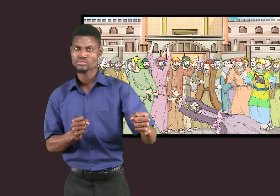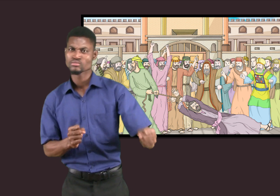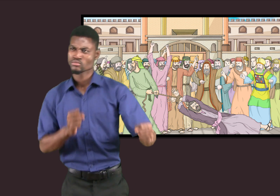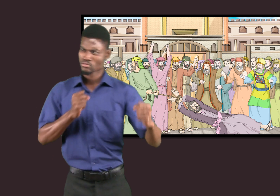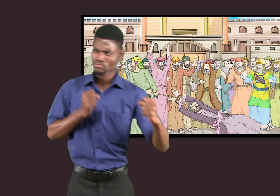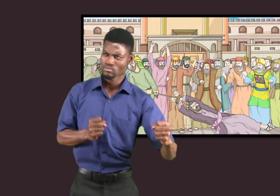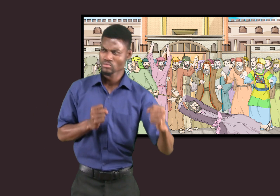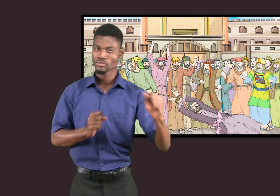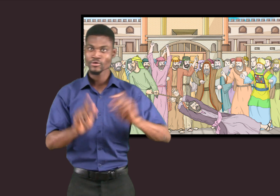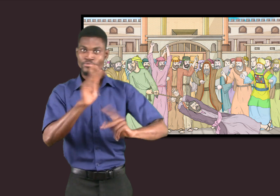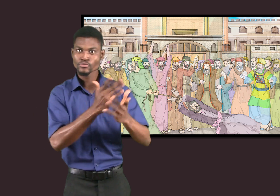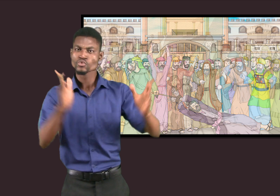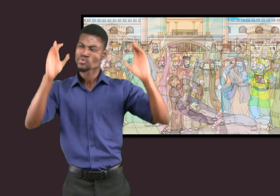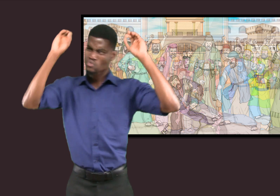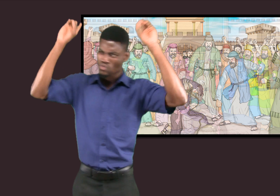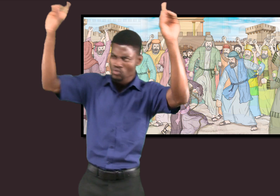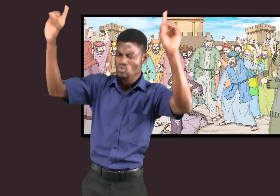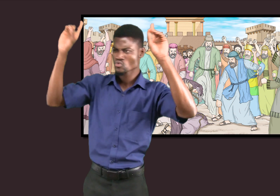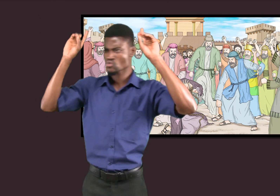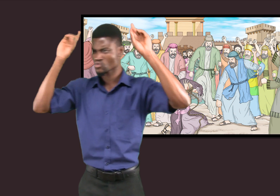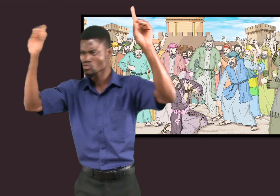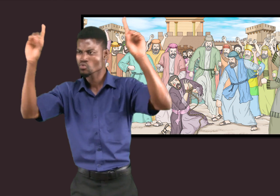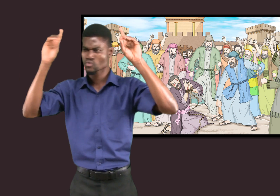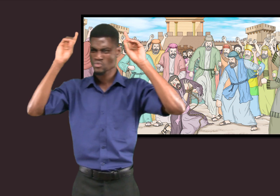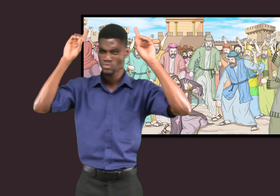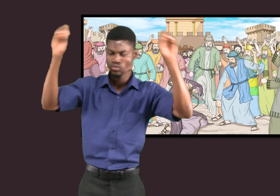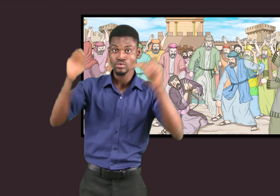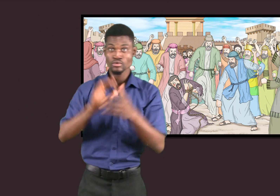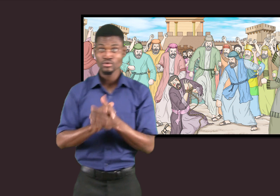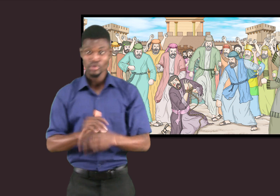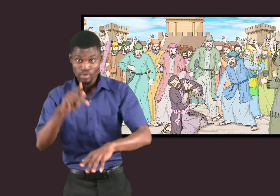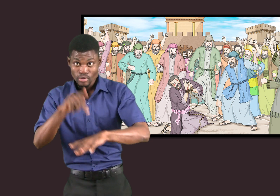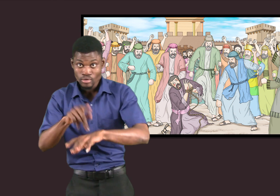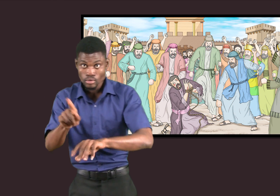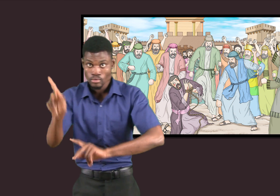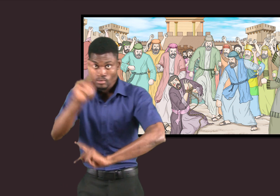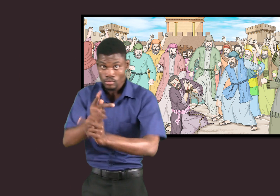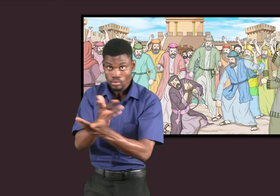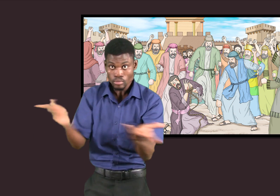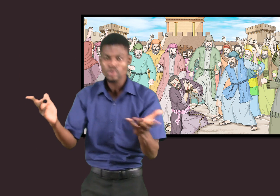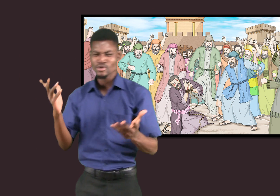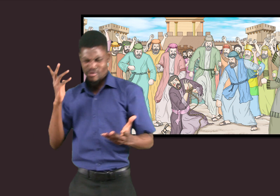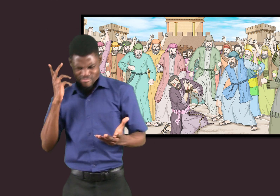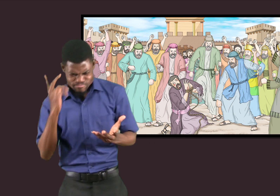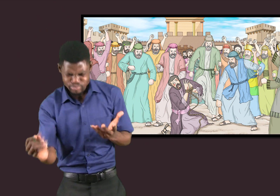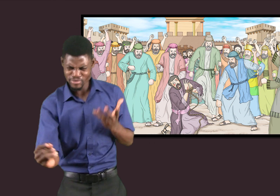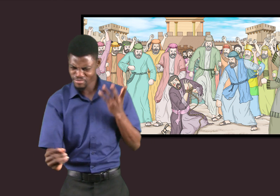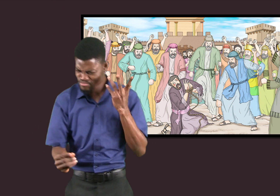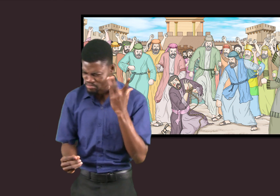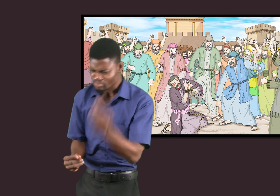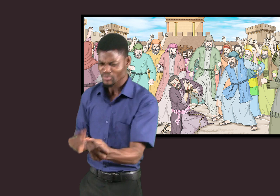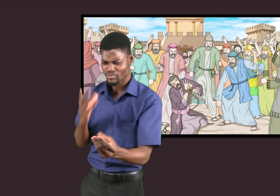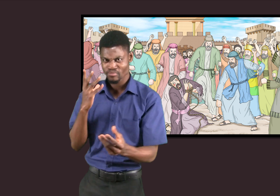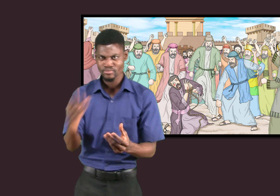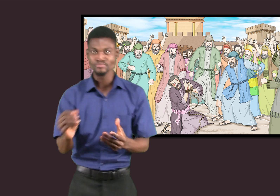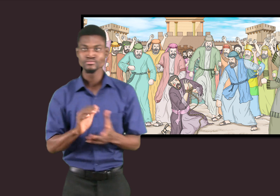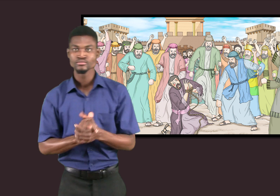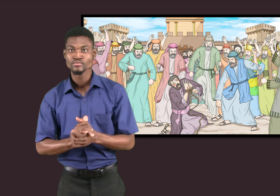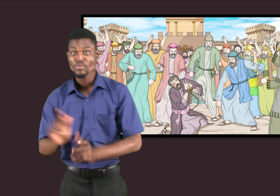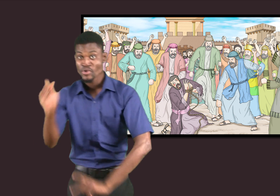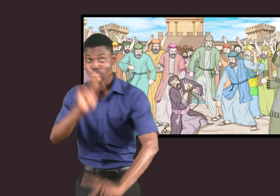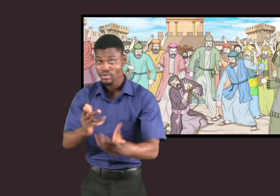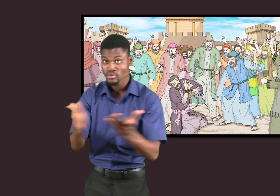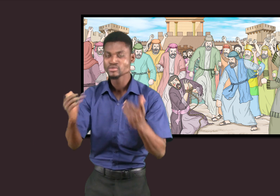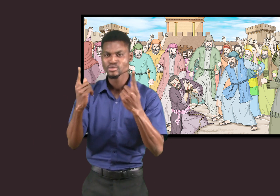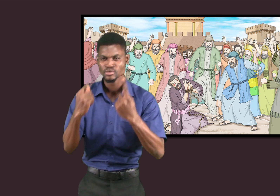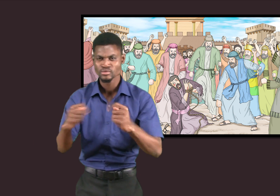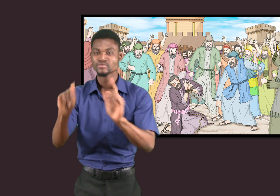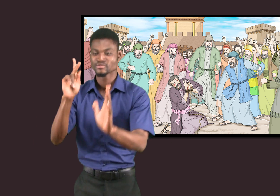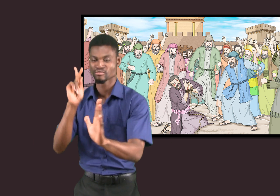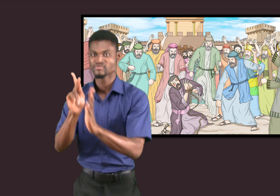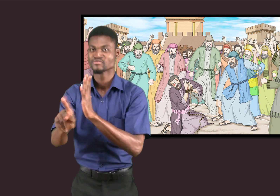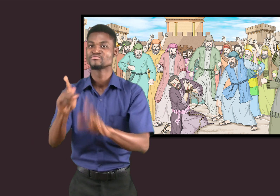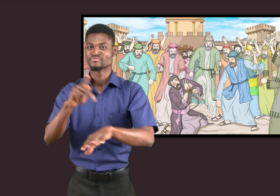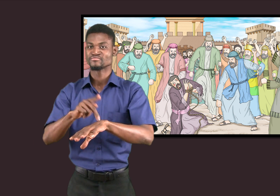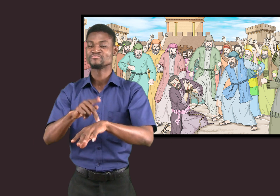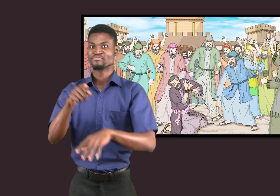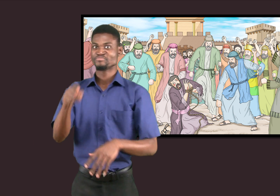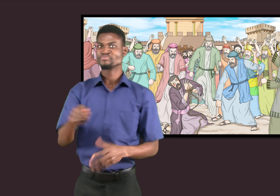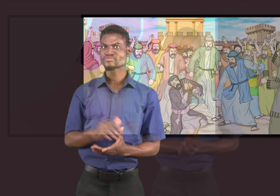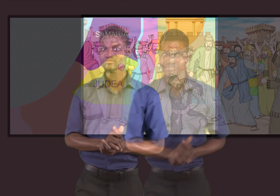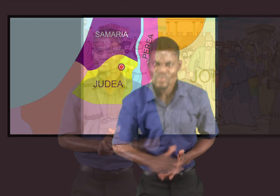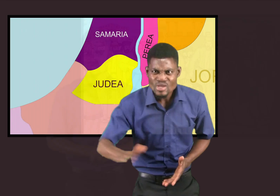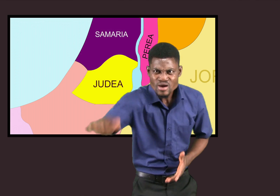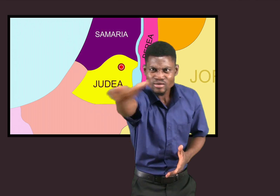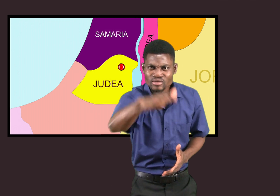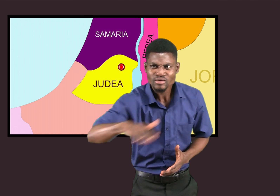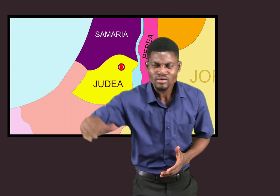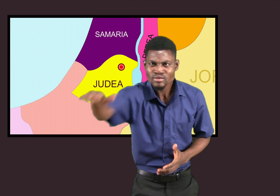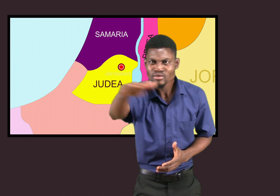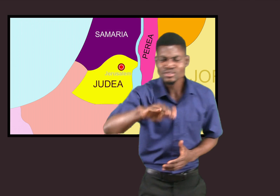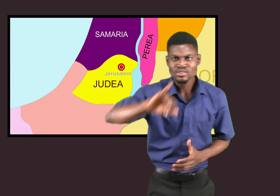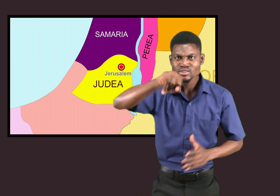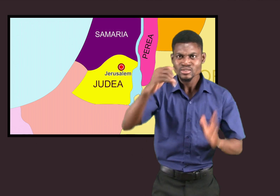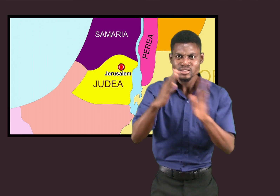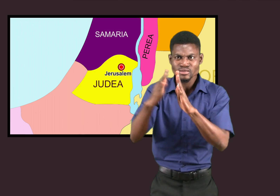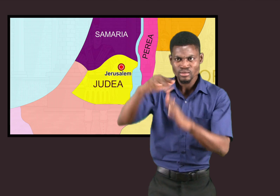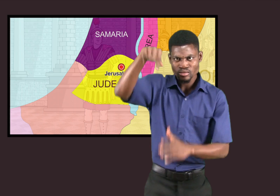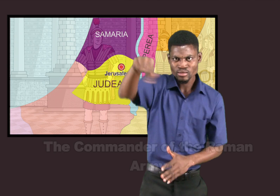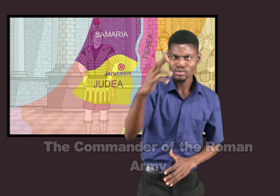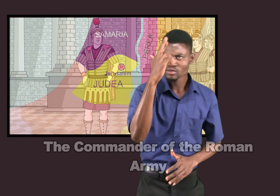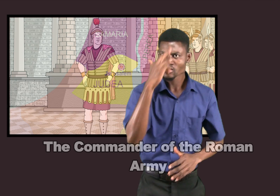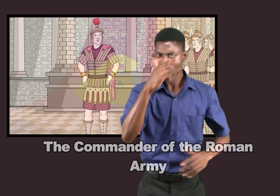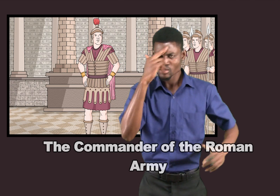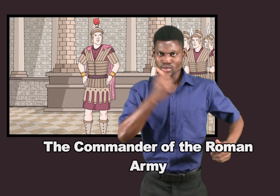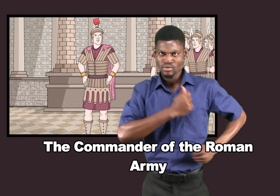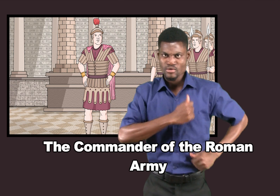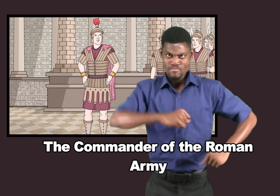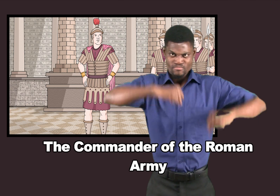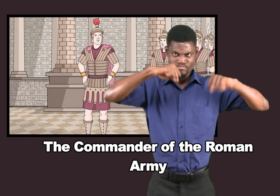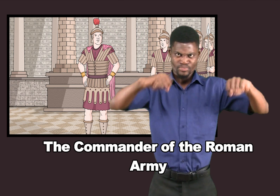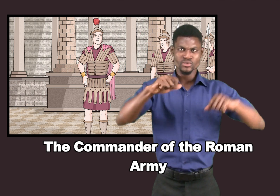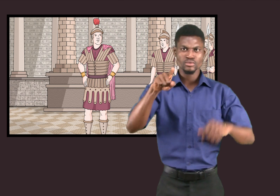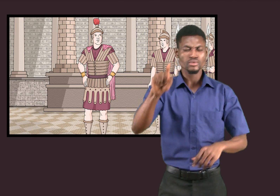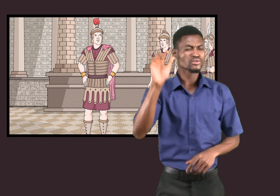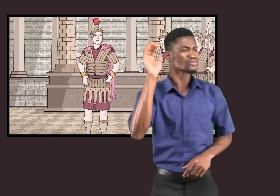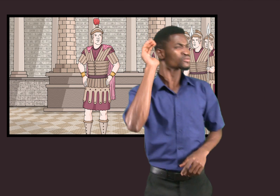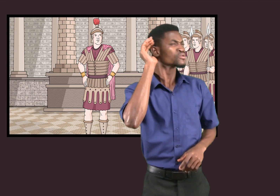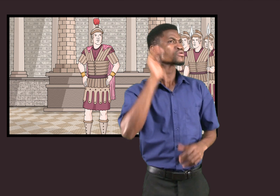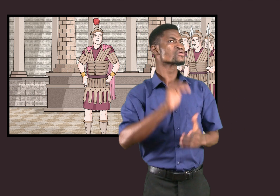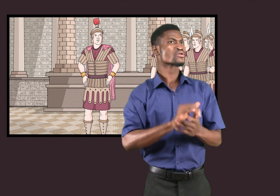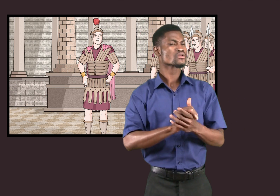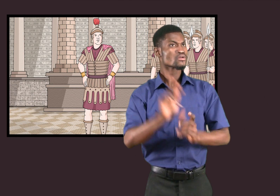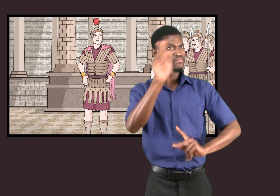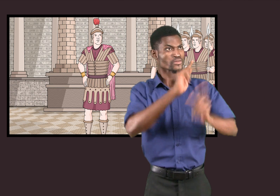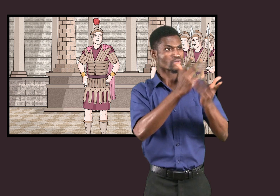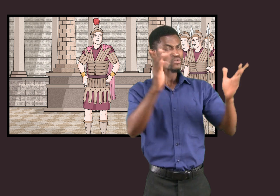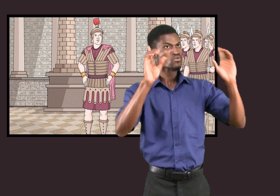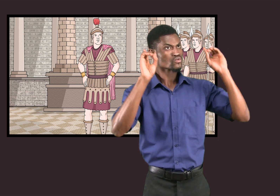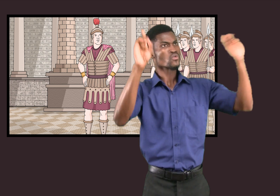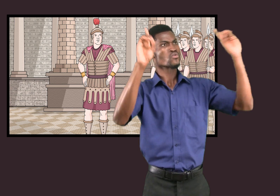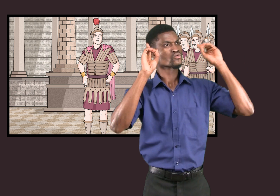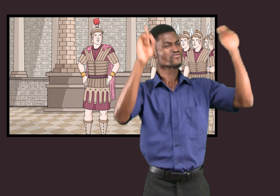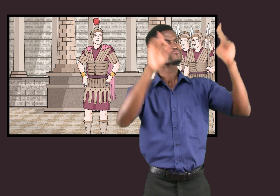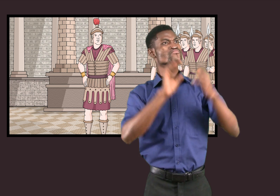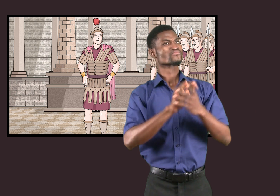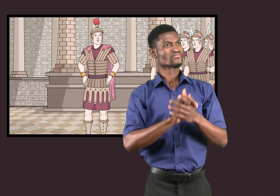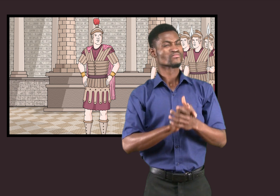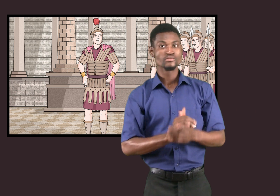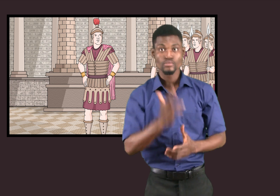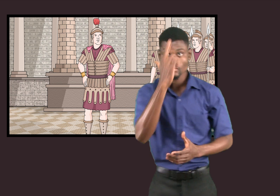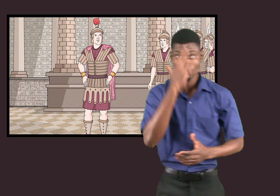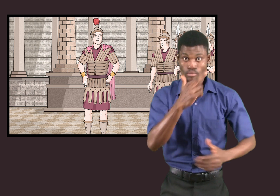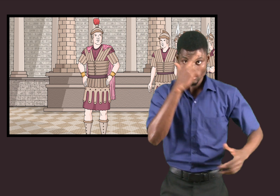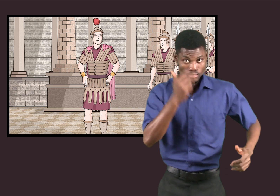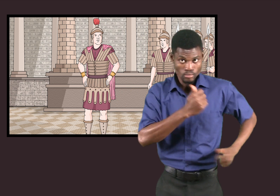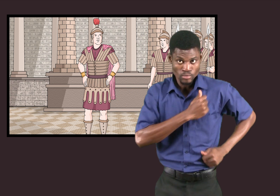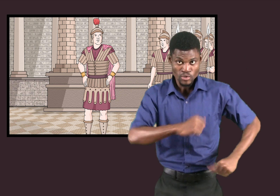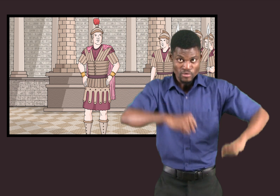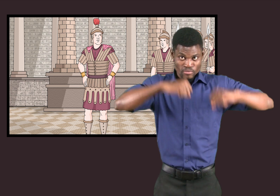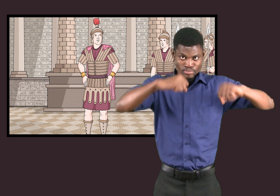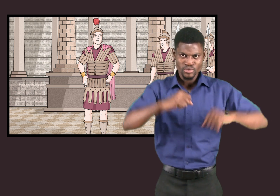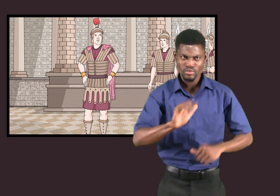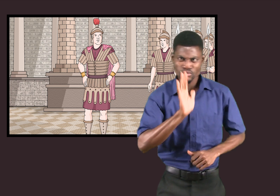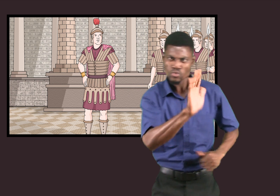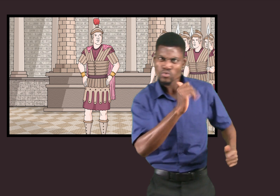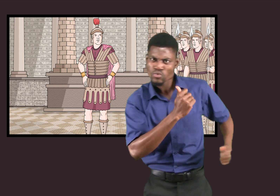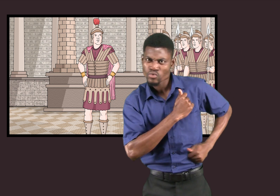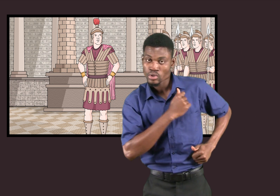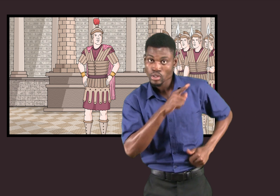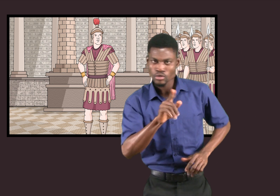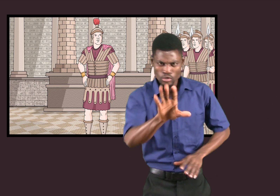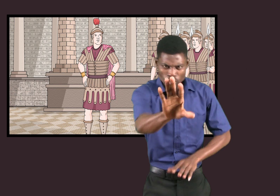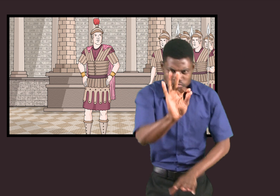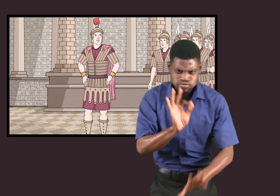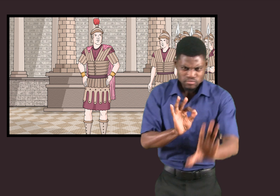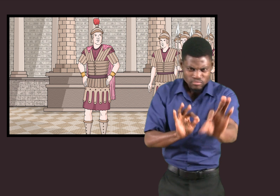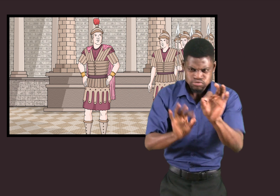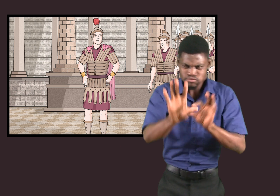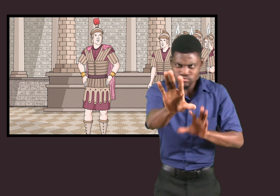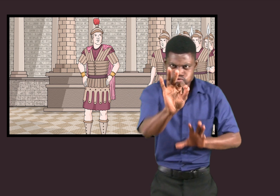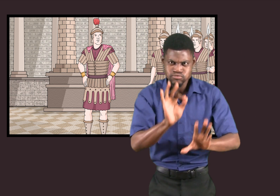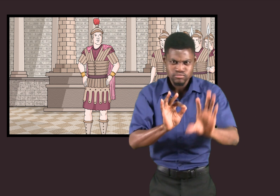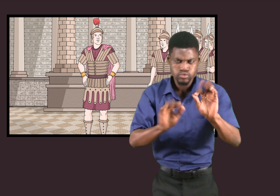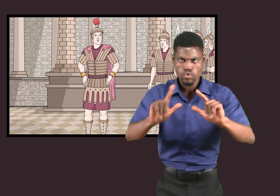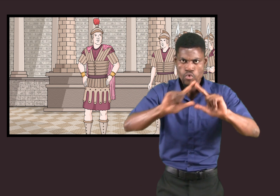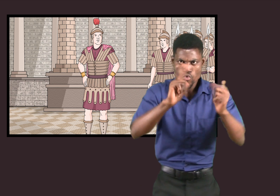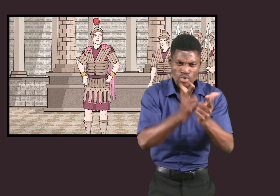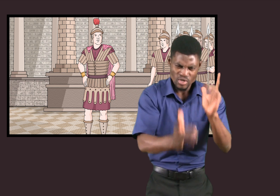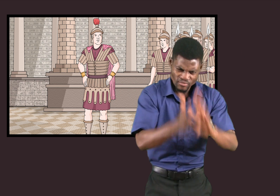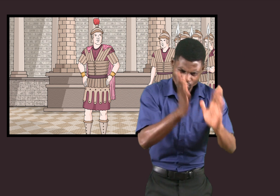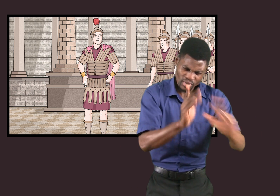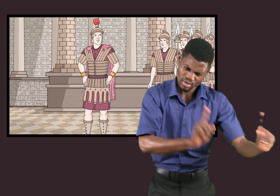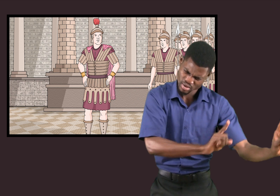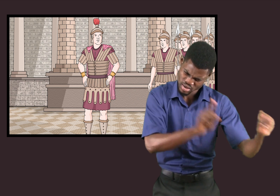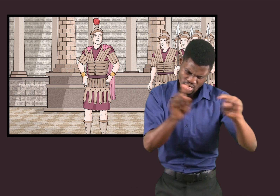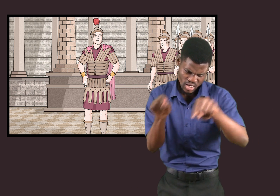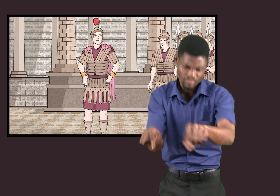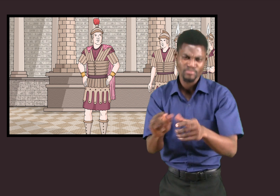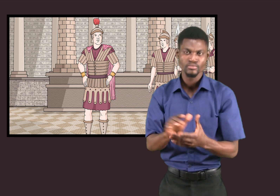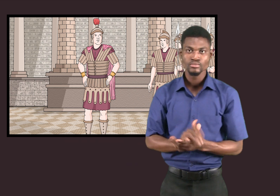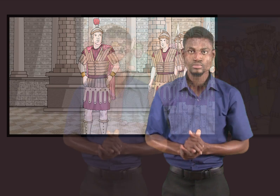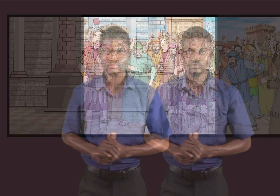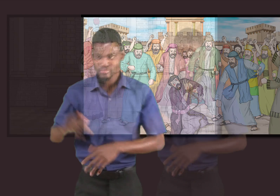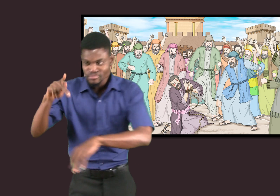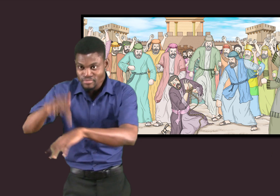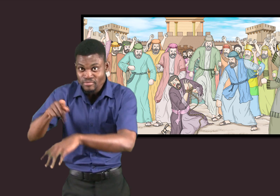While they were trying to kill him, the commander of the Roman regiment received a report that all Jerusalem was in turmoil.